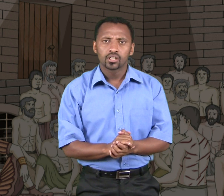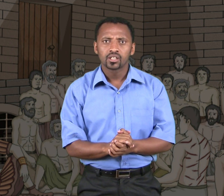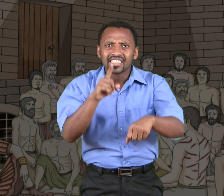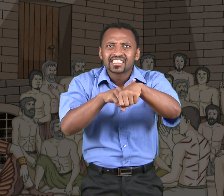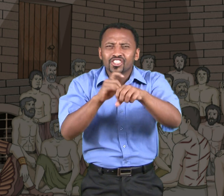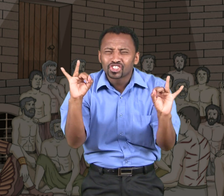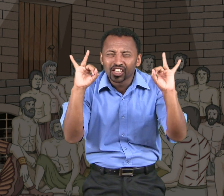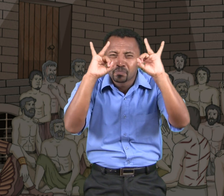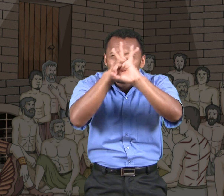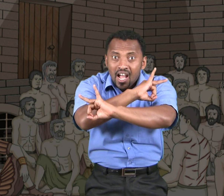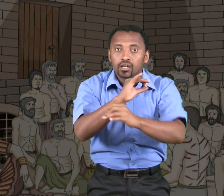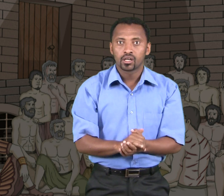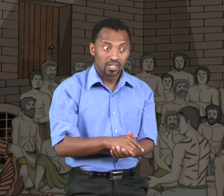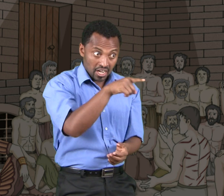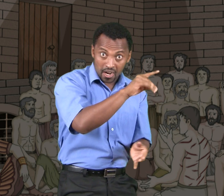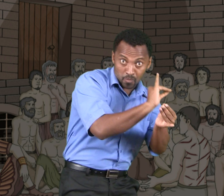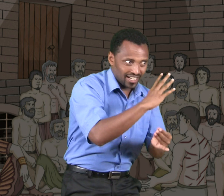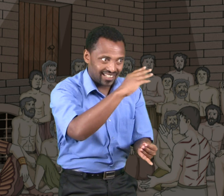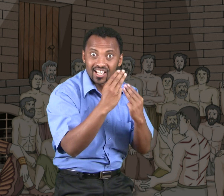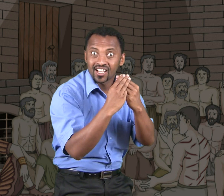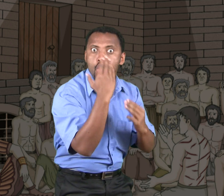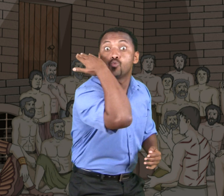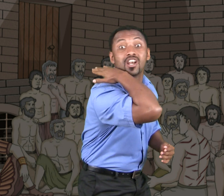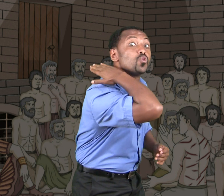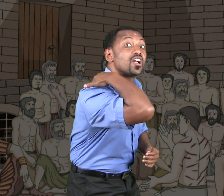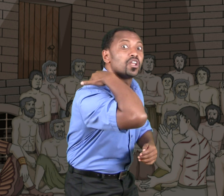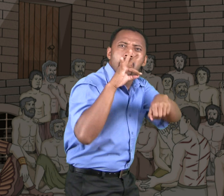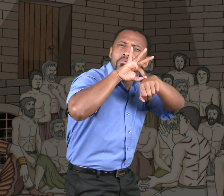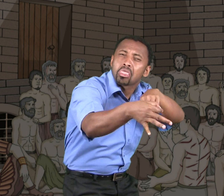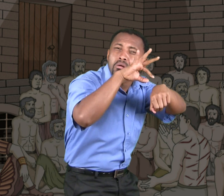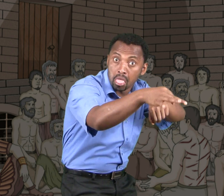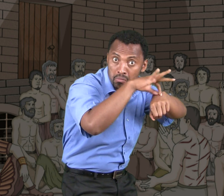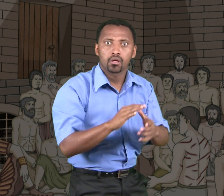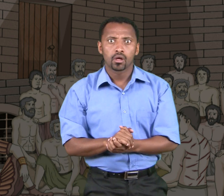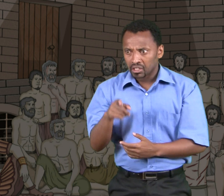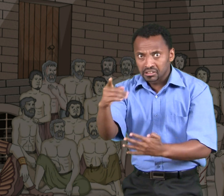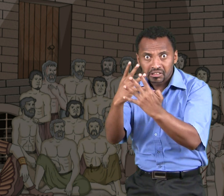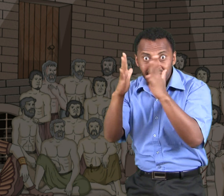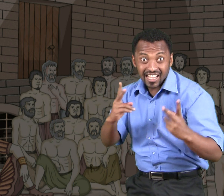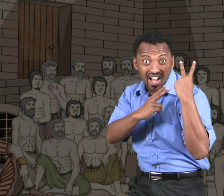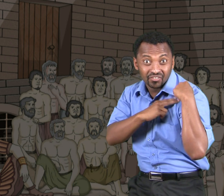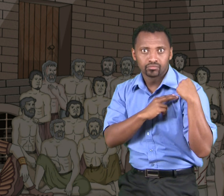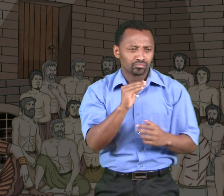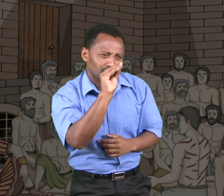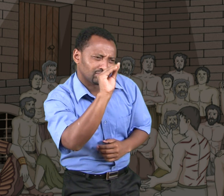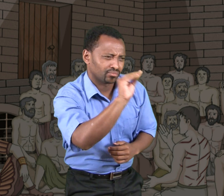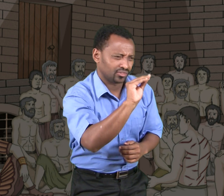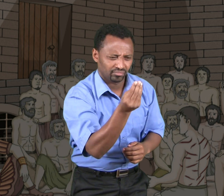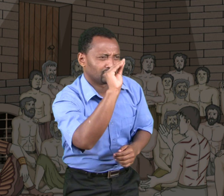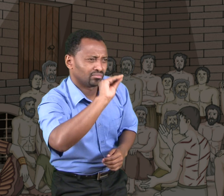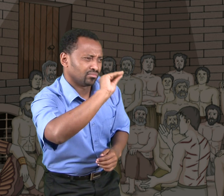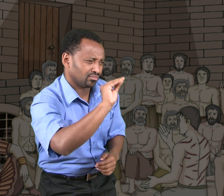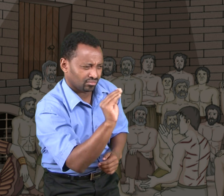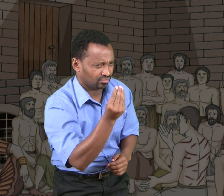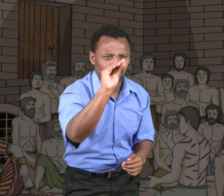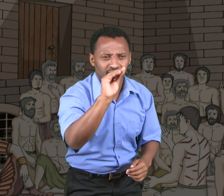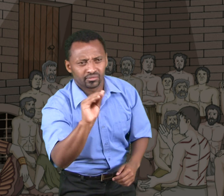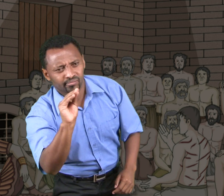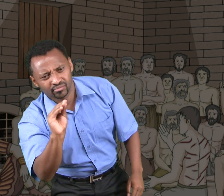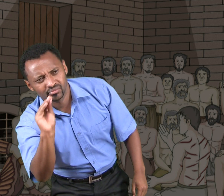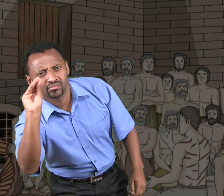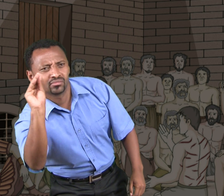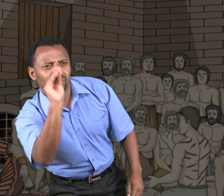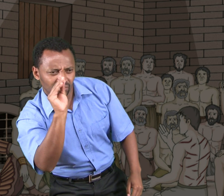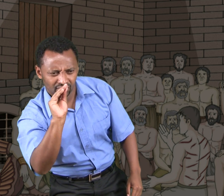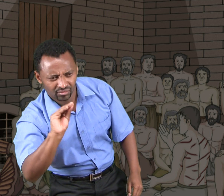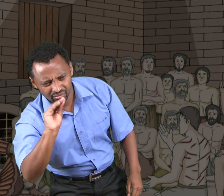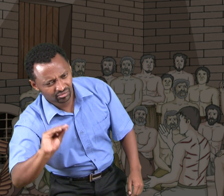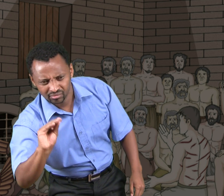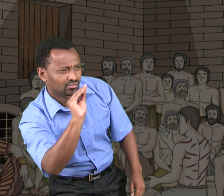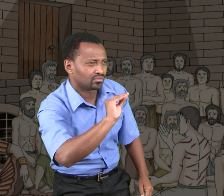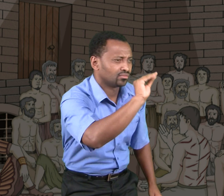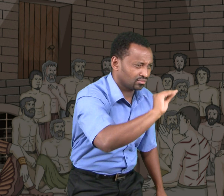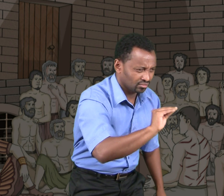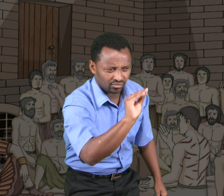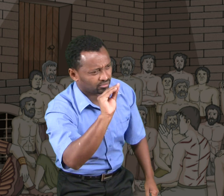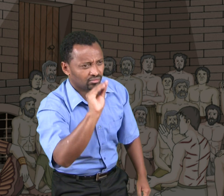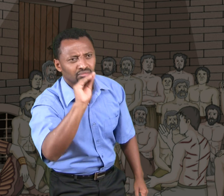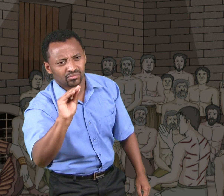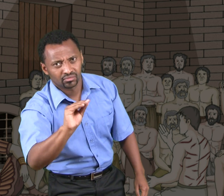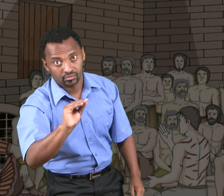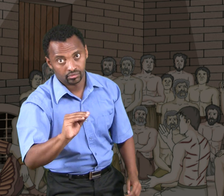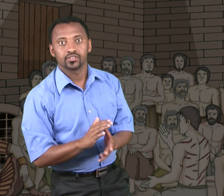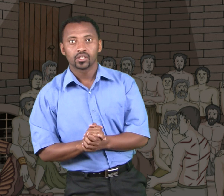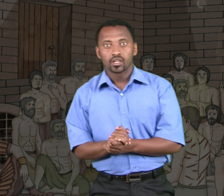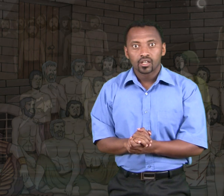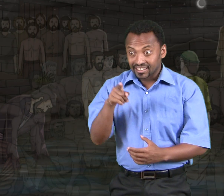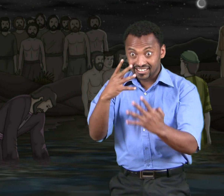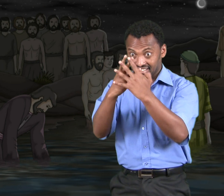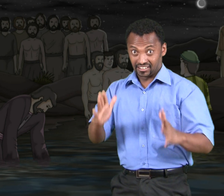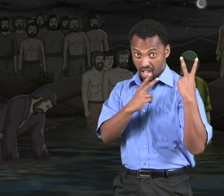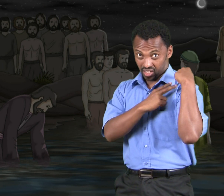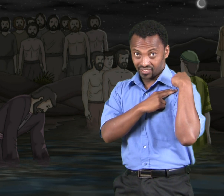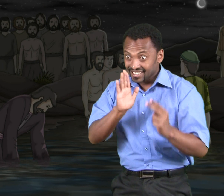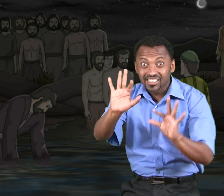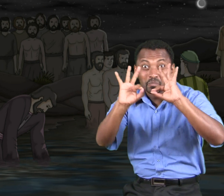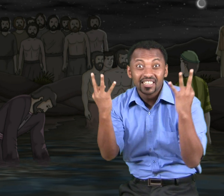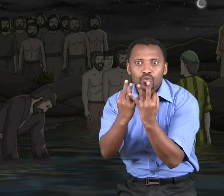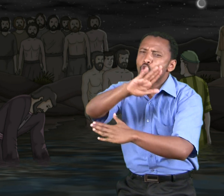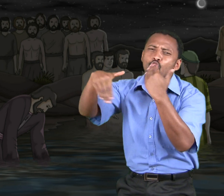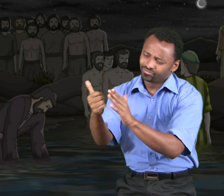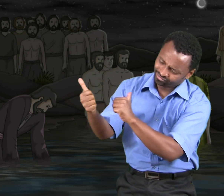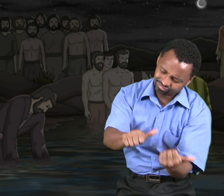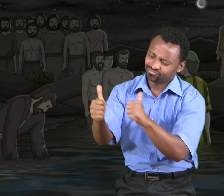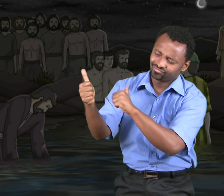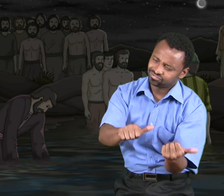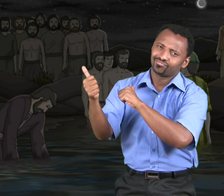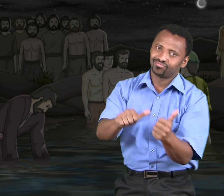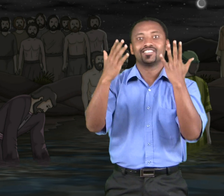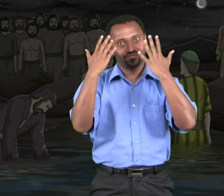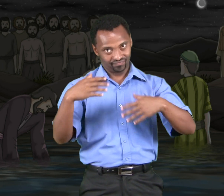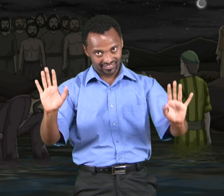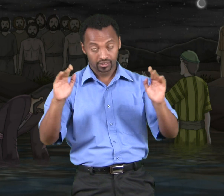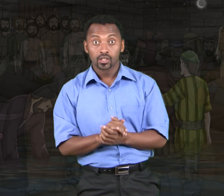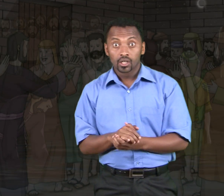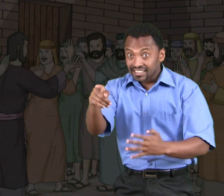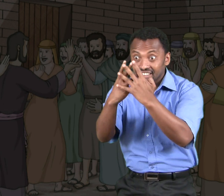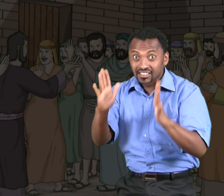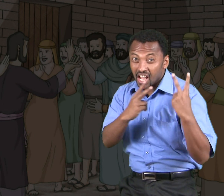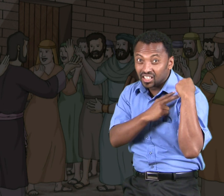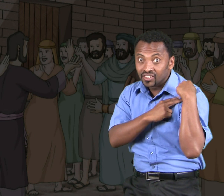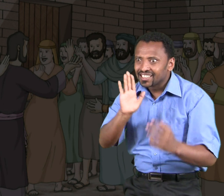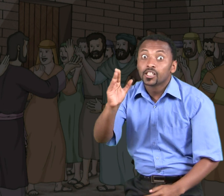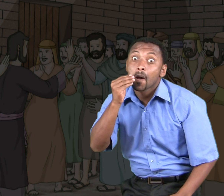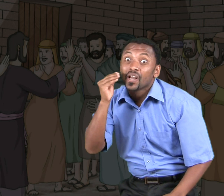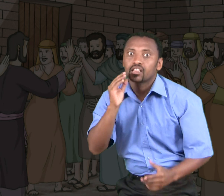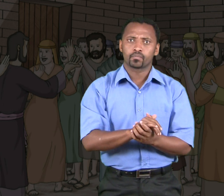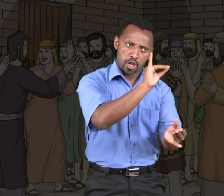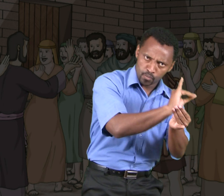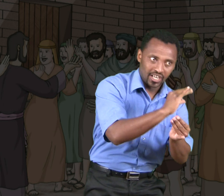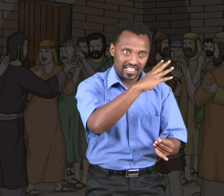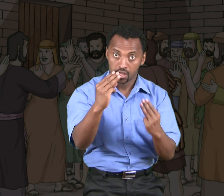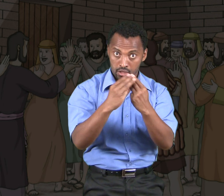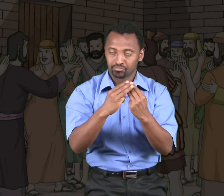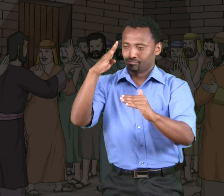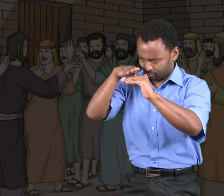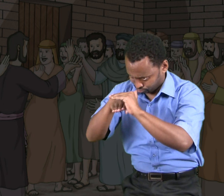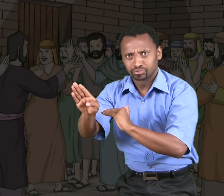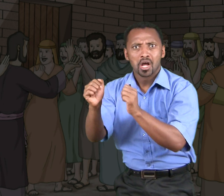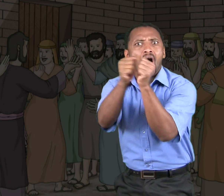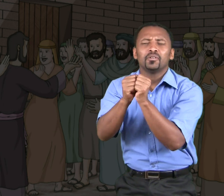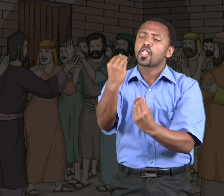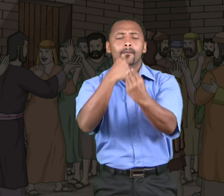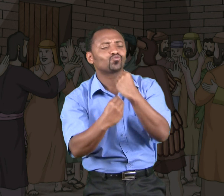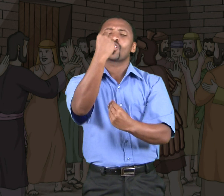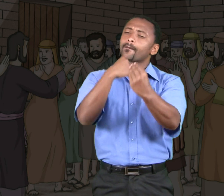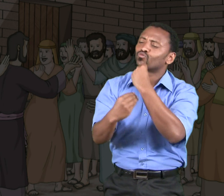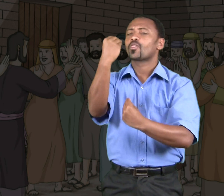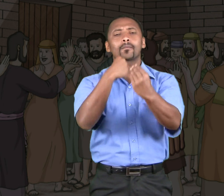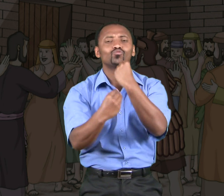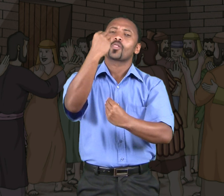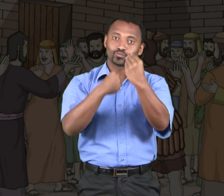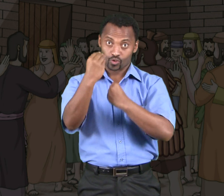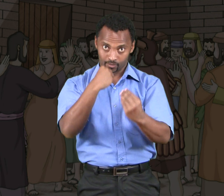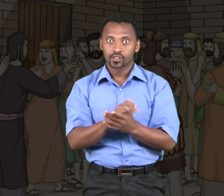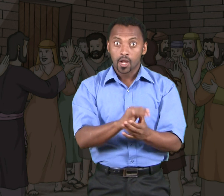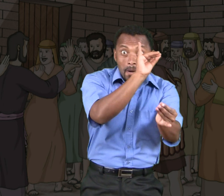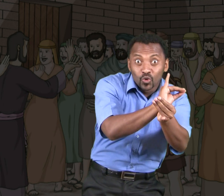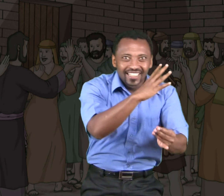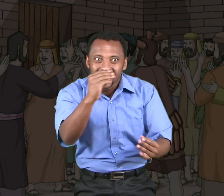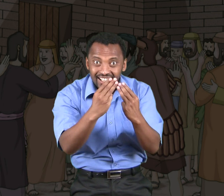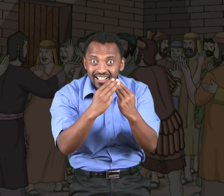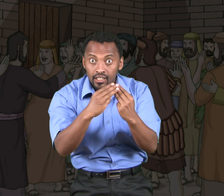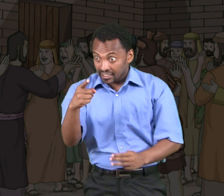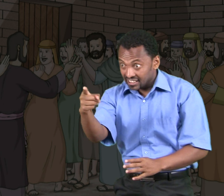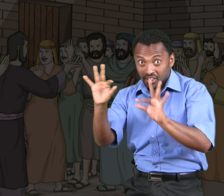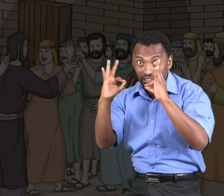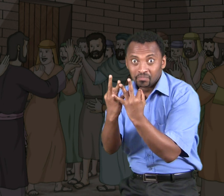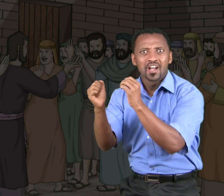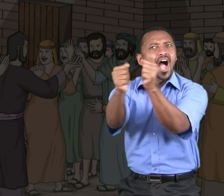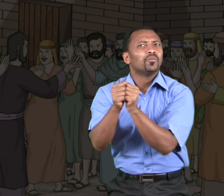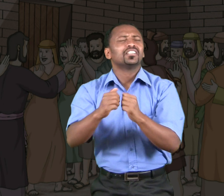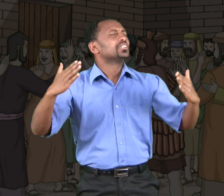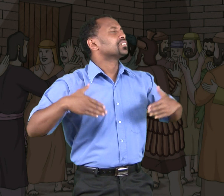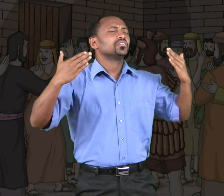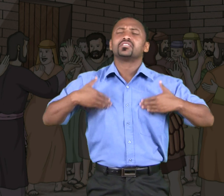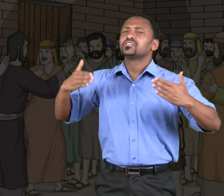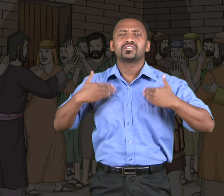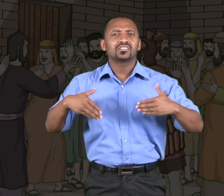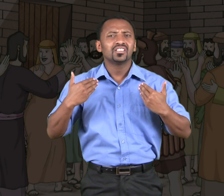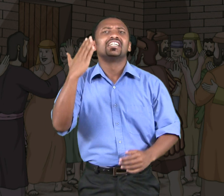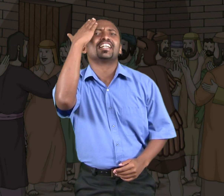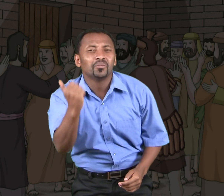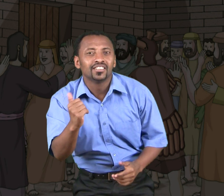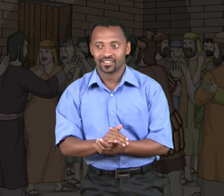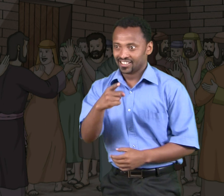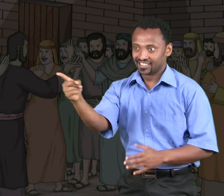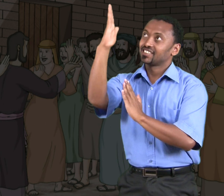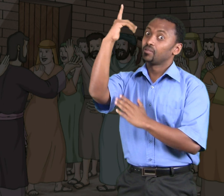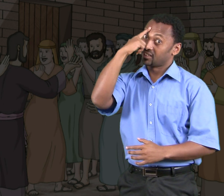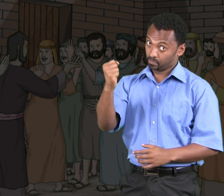Then Paul and Silas spoke the word of the Lord to him and to everyone in his house. At that hour of the night, the jailer took them and washed their wounds.